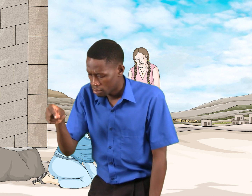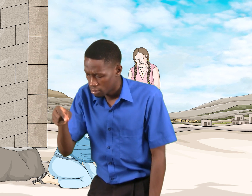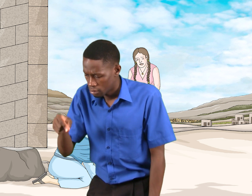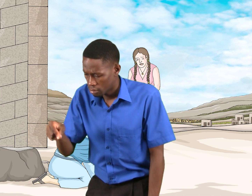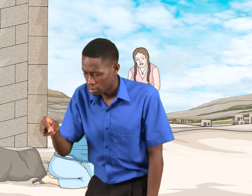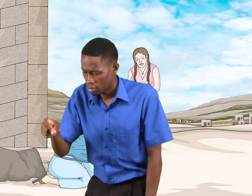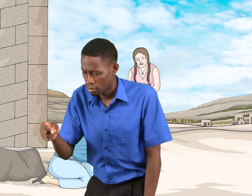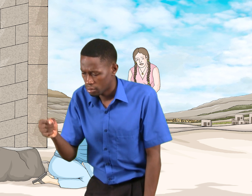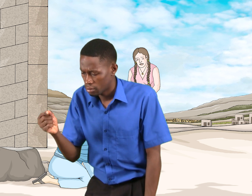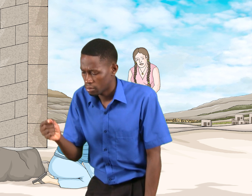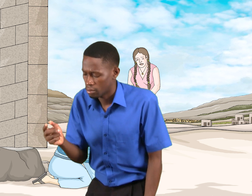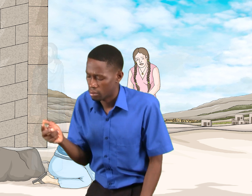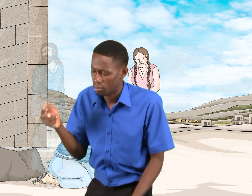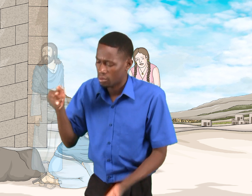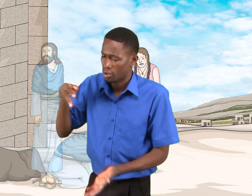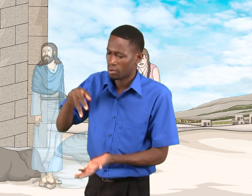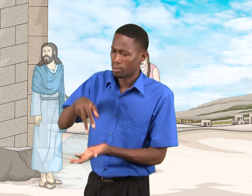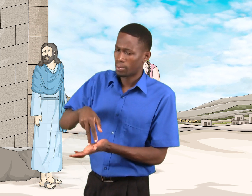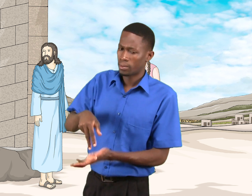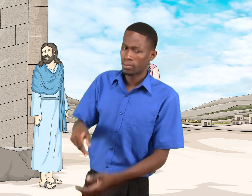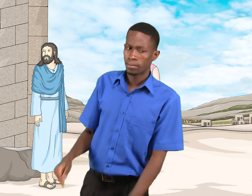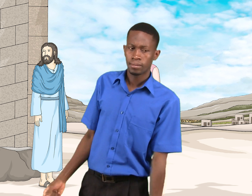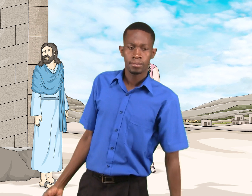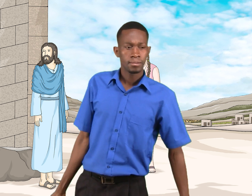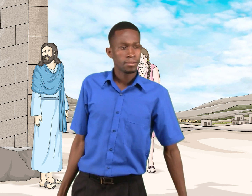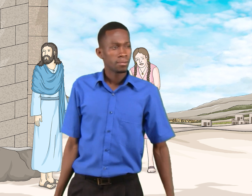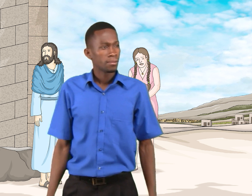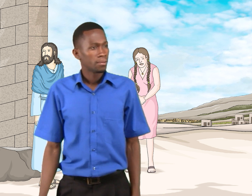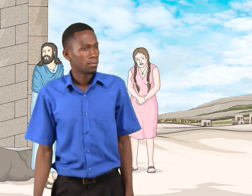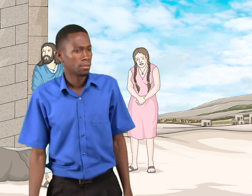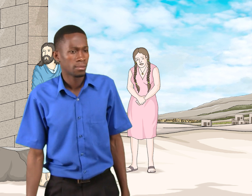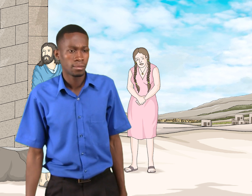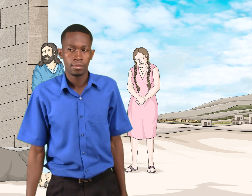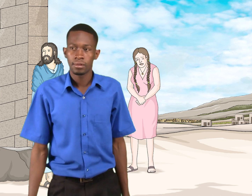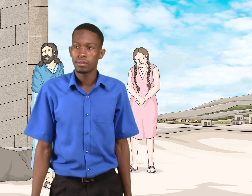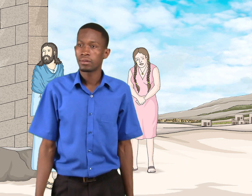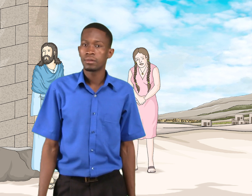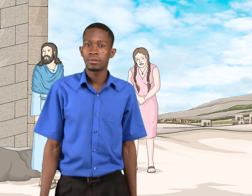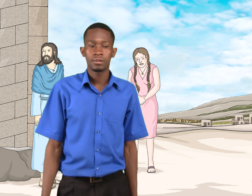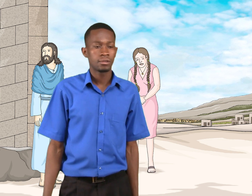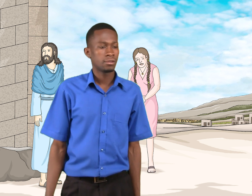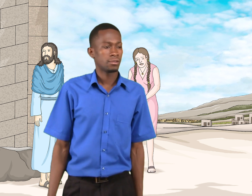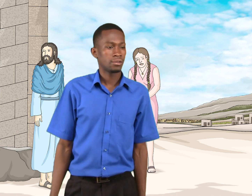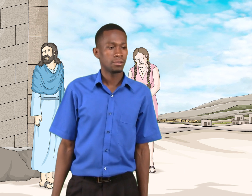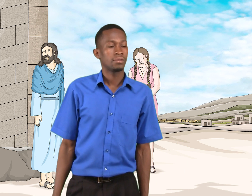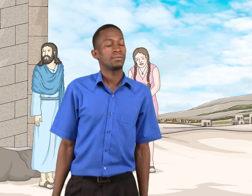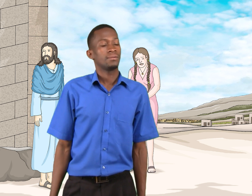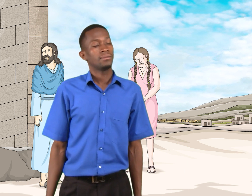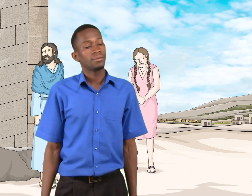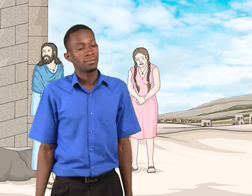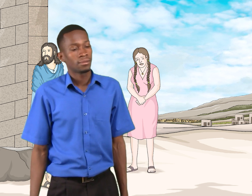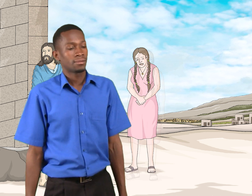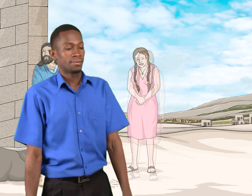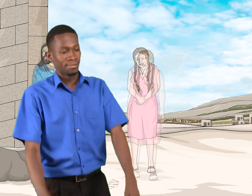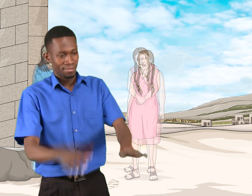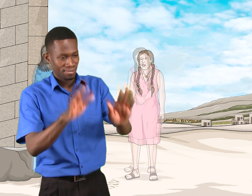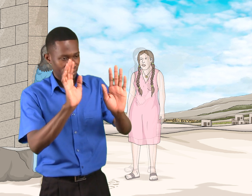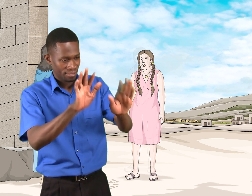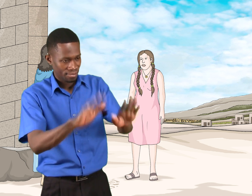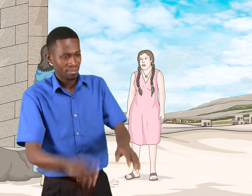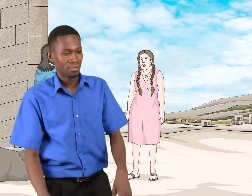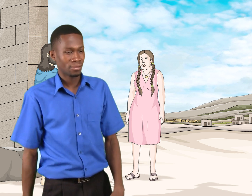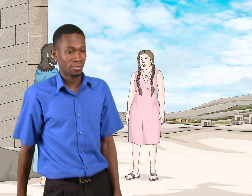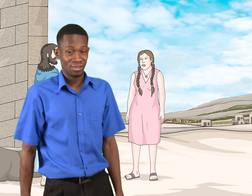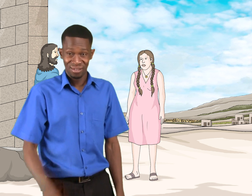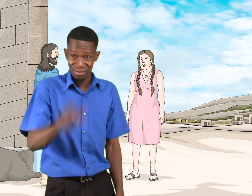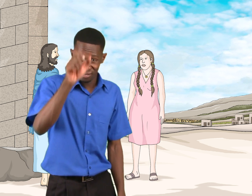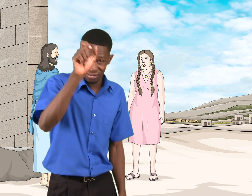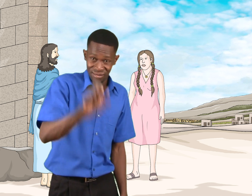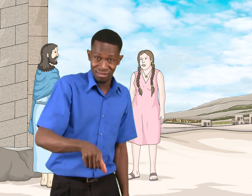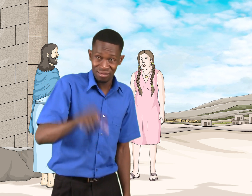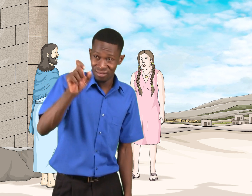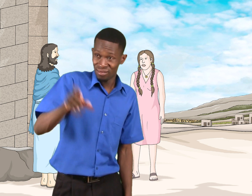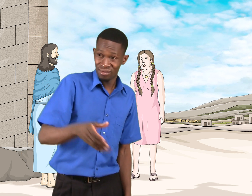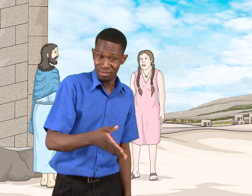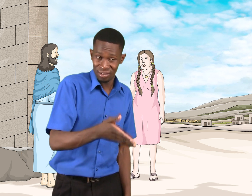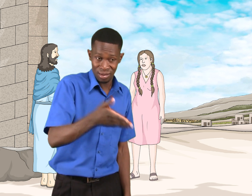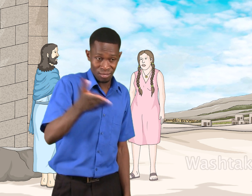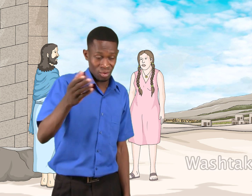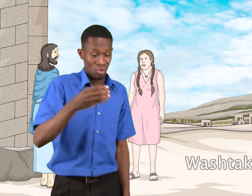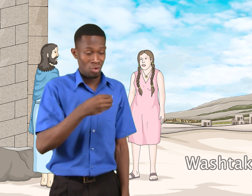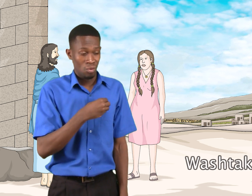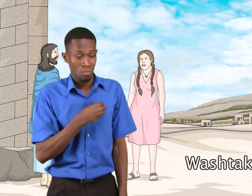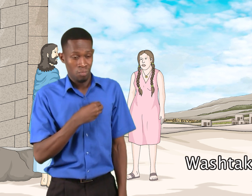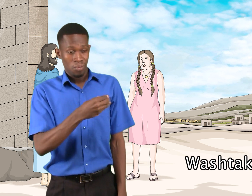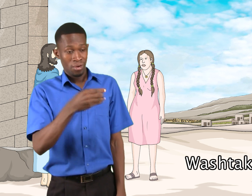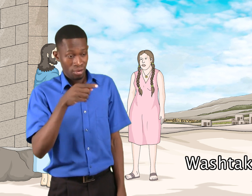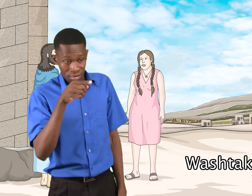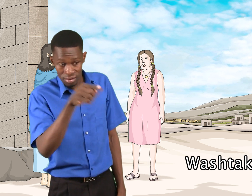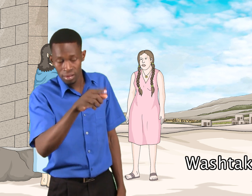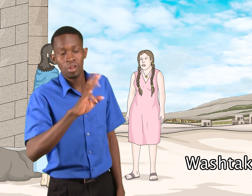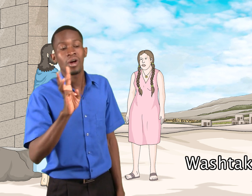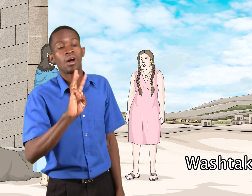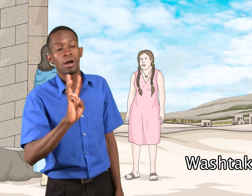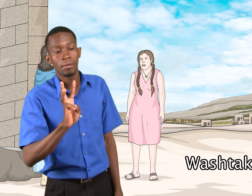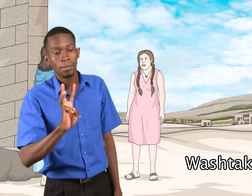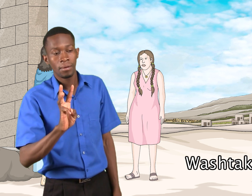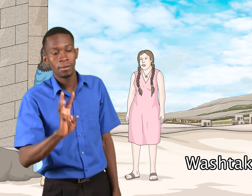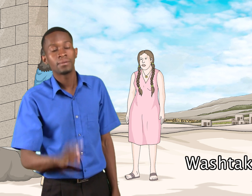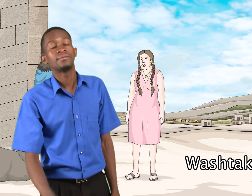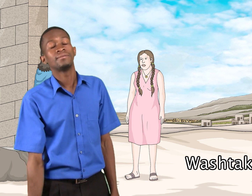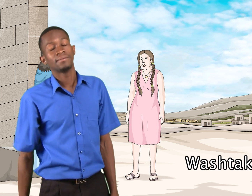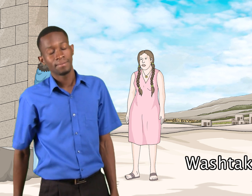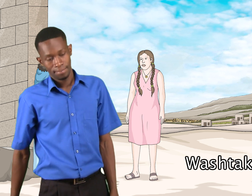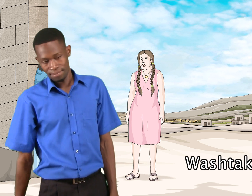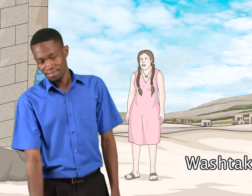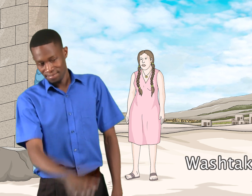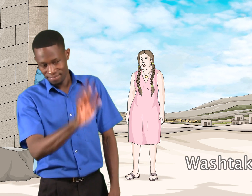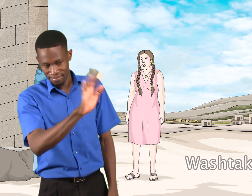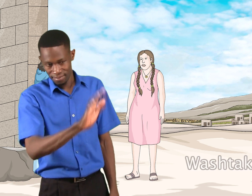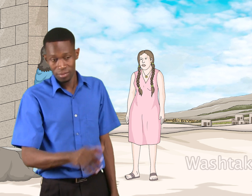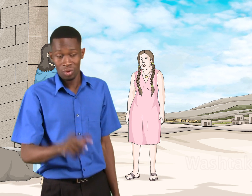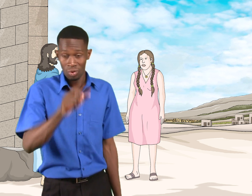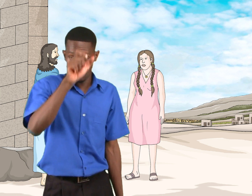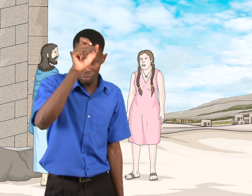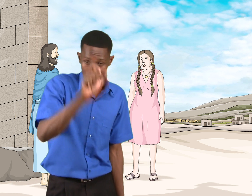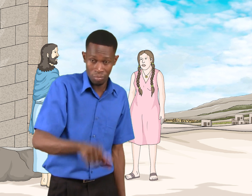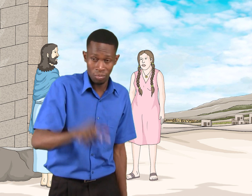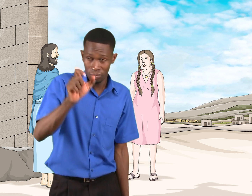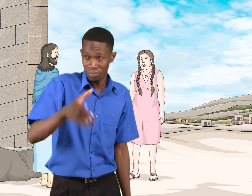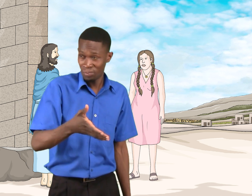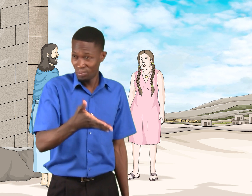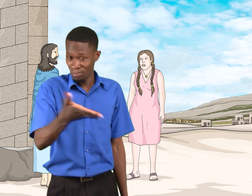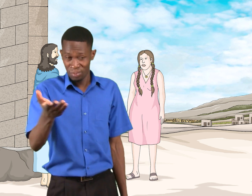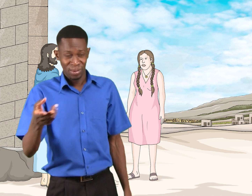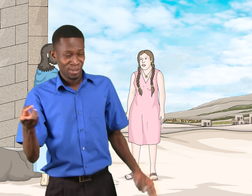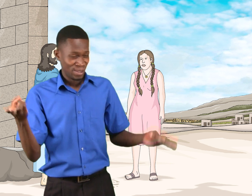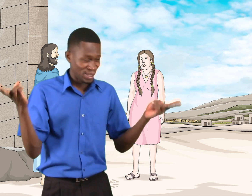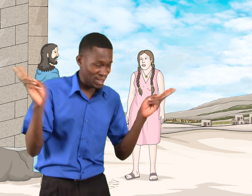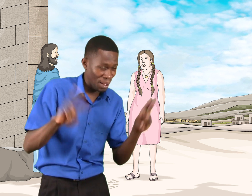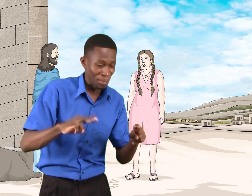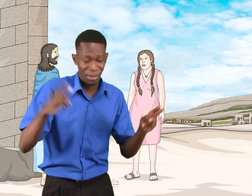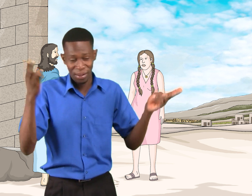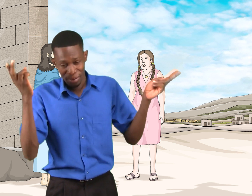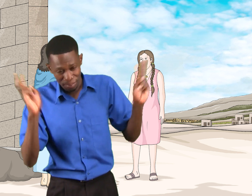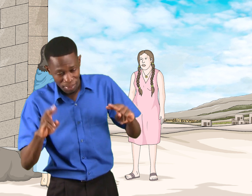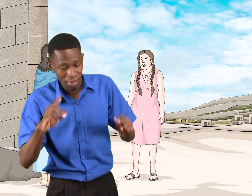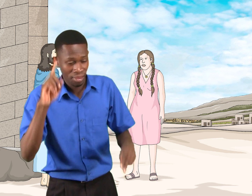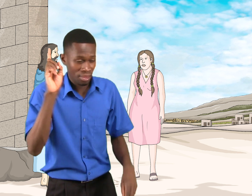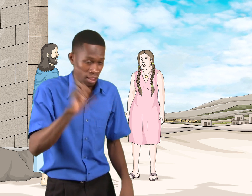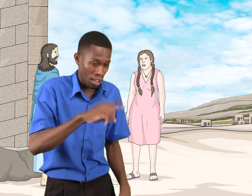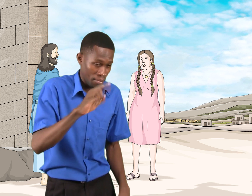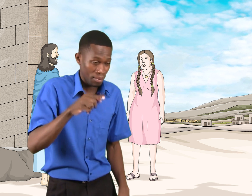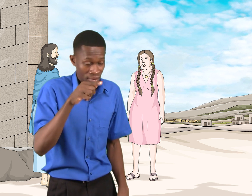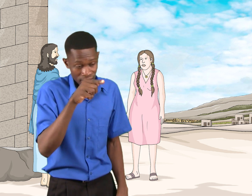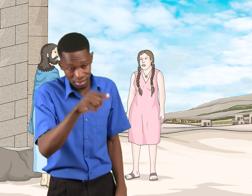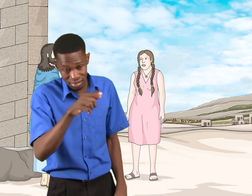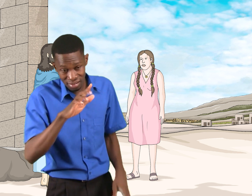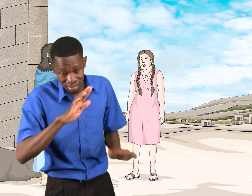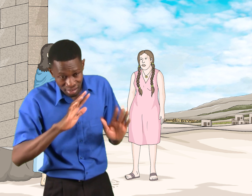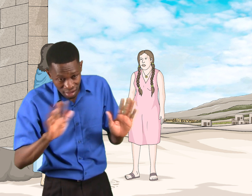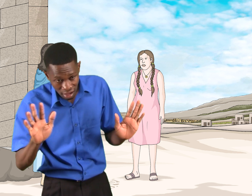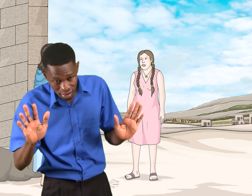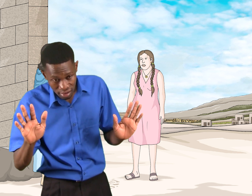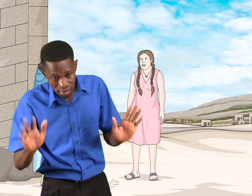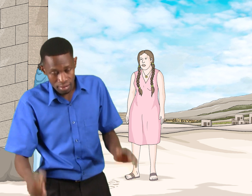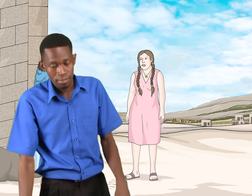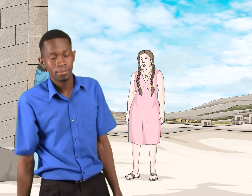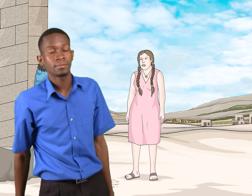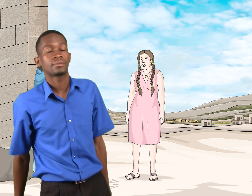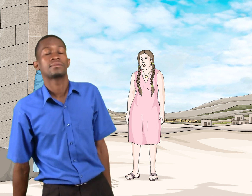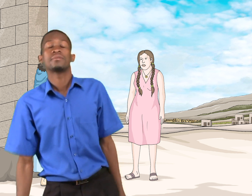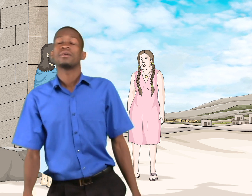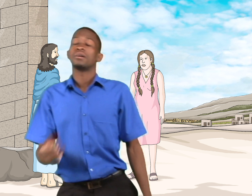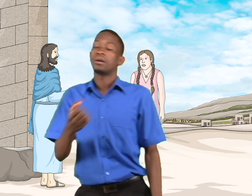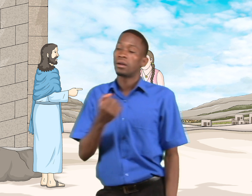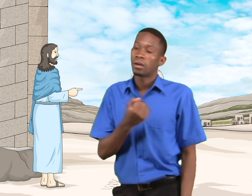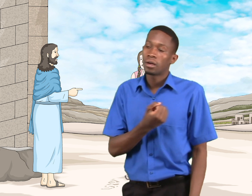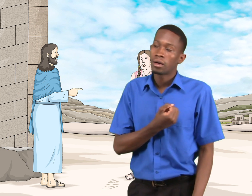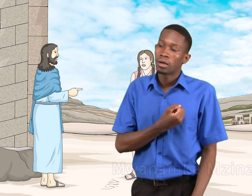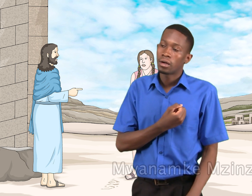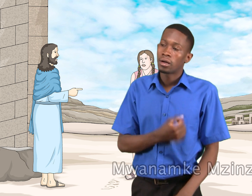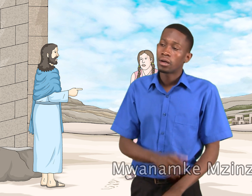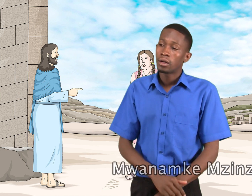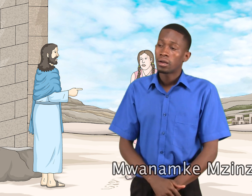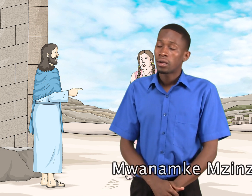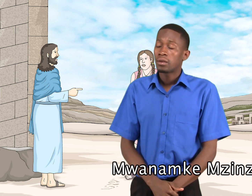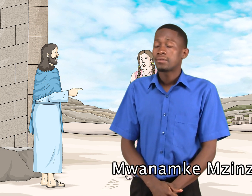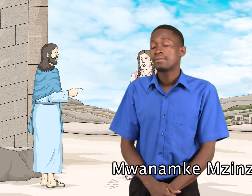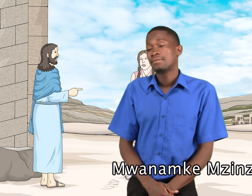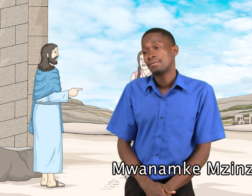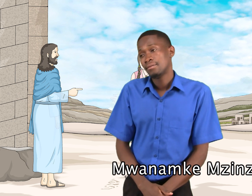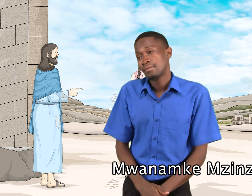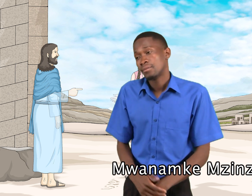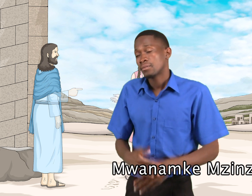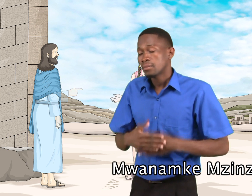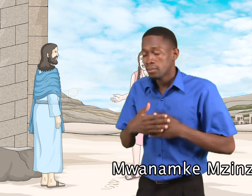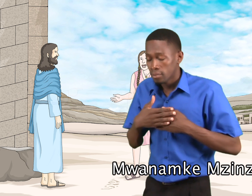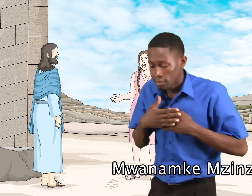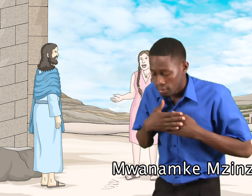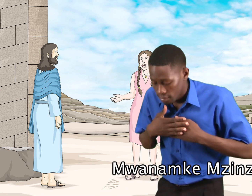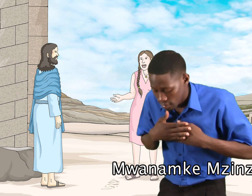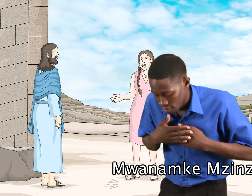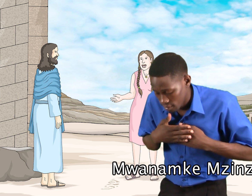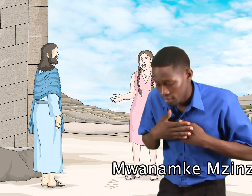Then Jesus straightened up and asked her, “Woman, where are your accusers? Has no one condemned you?”